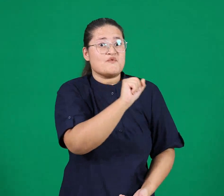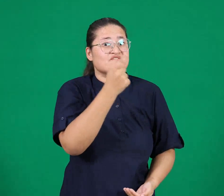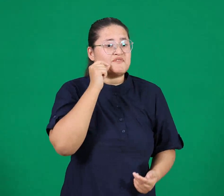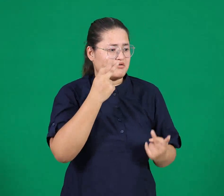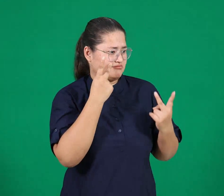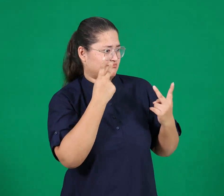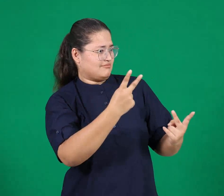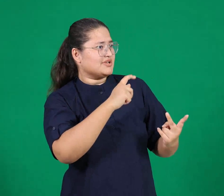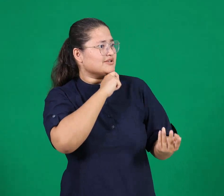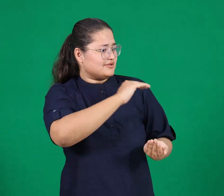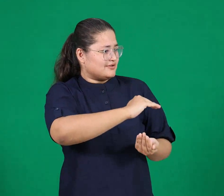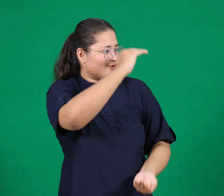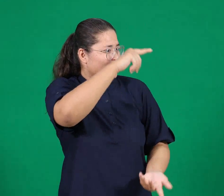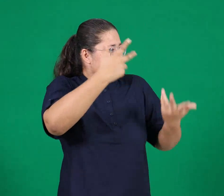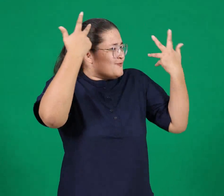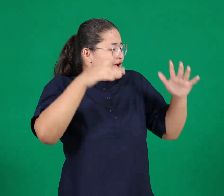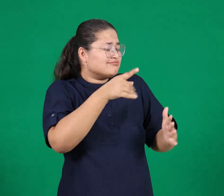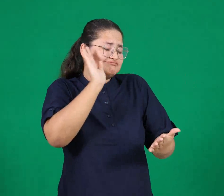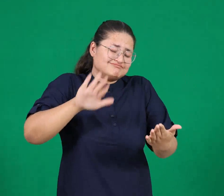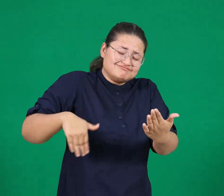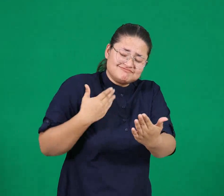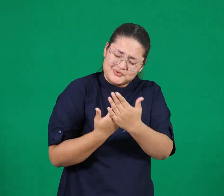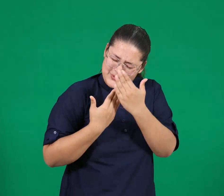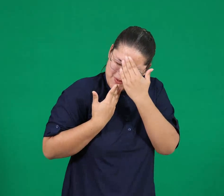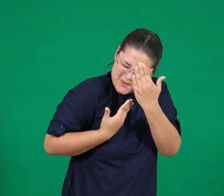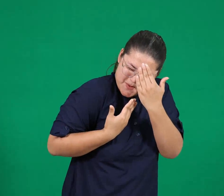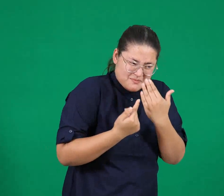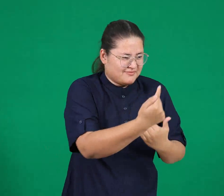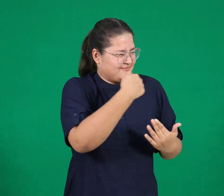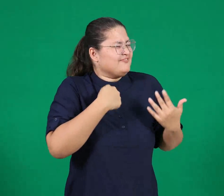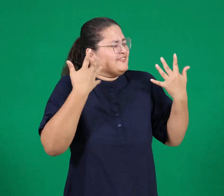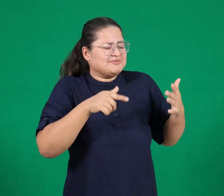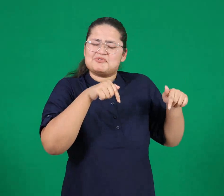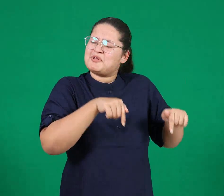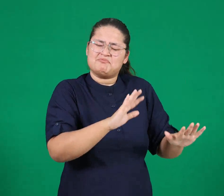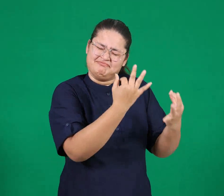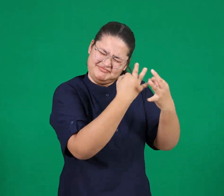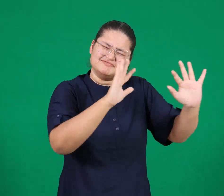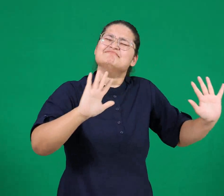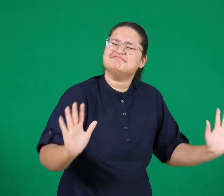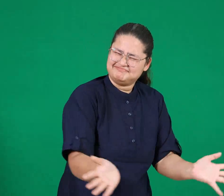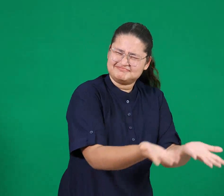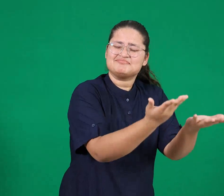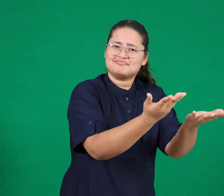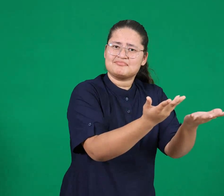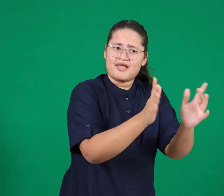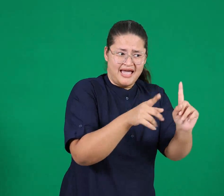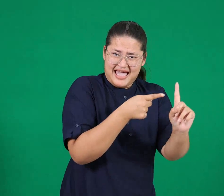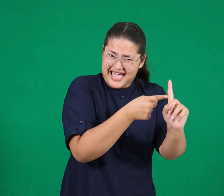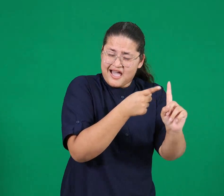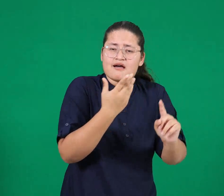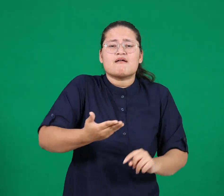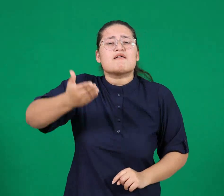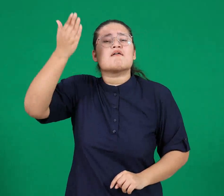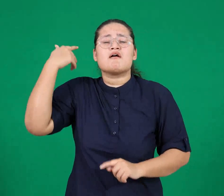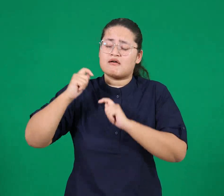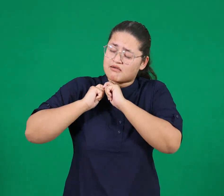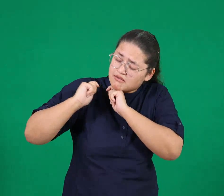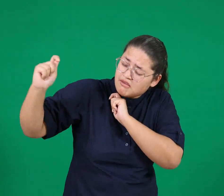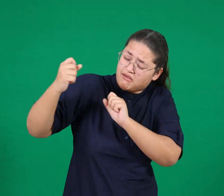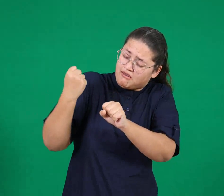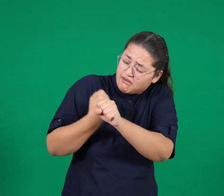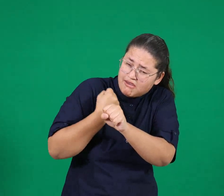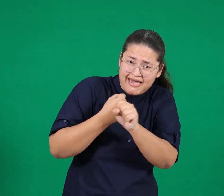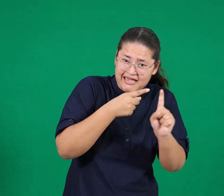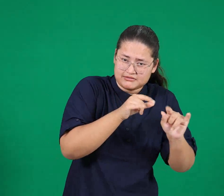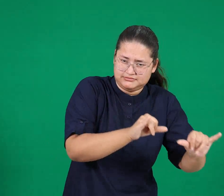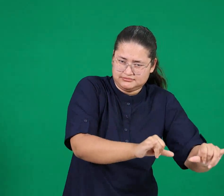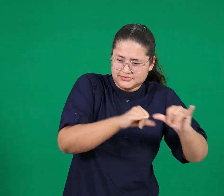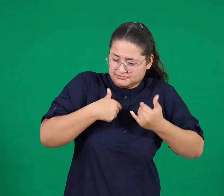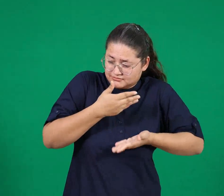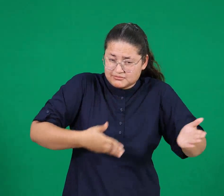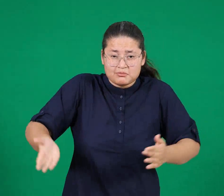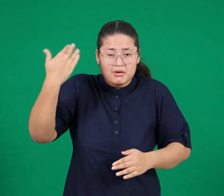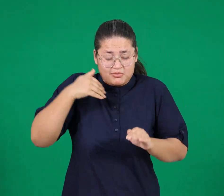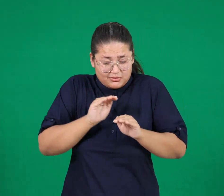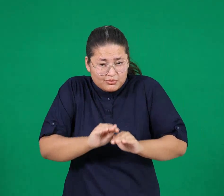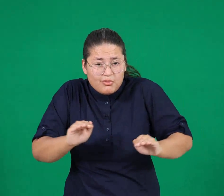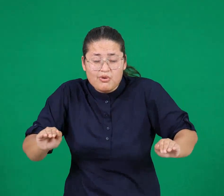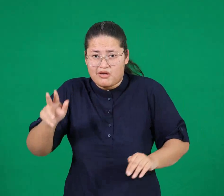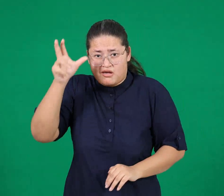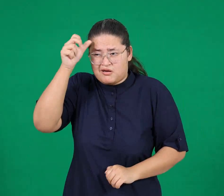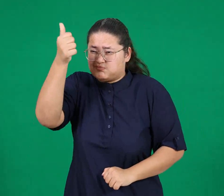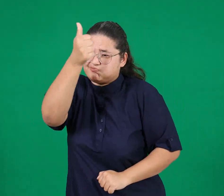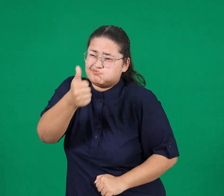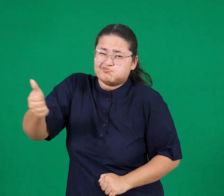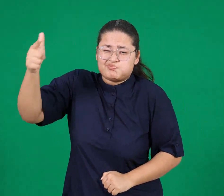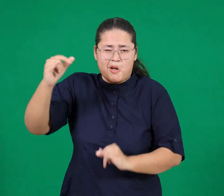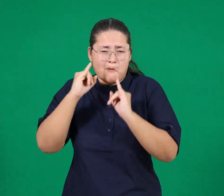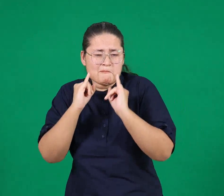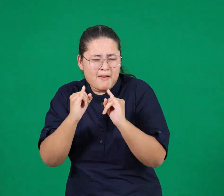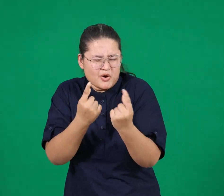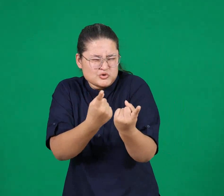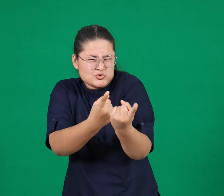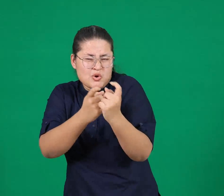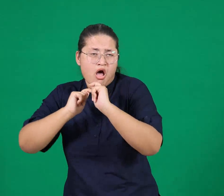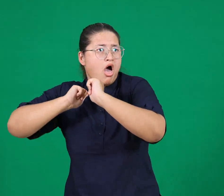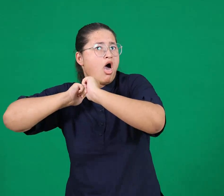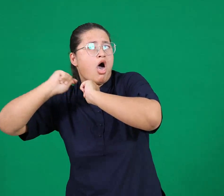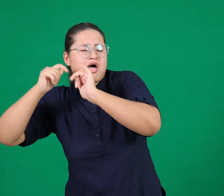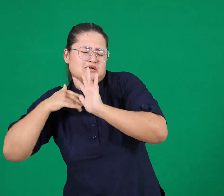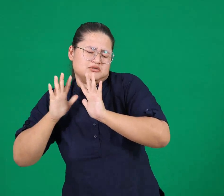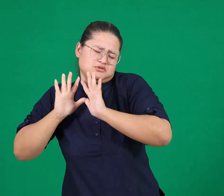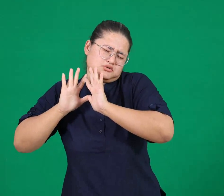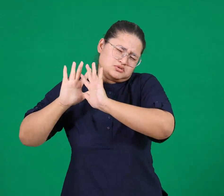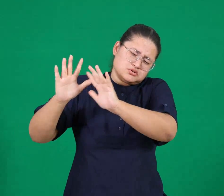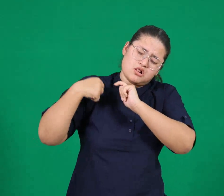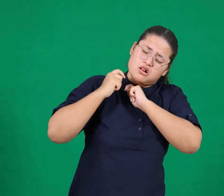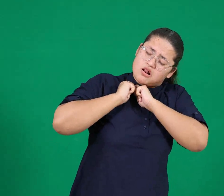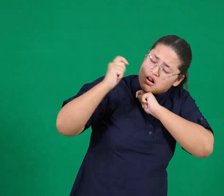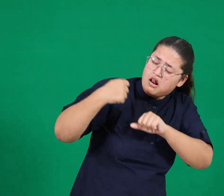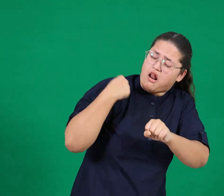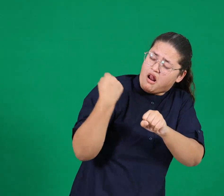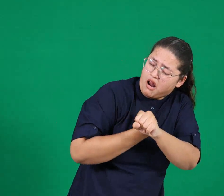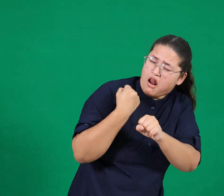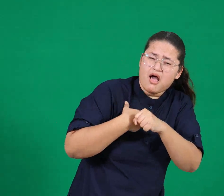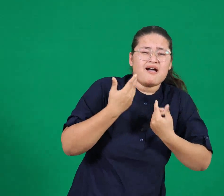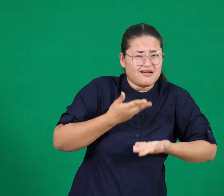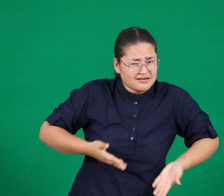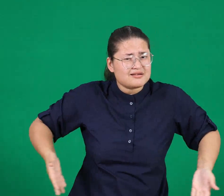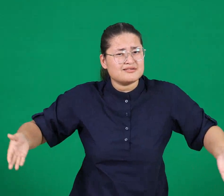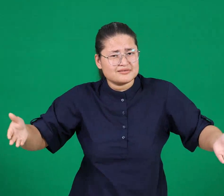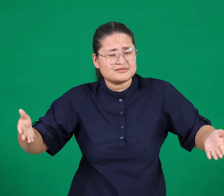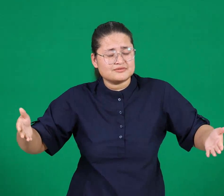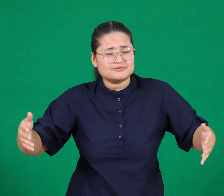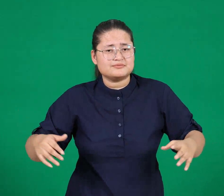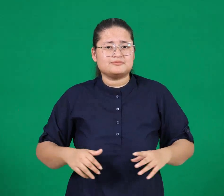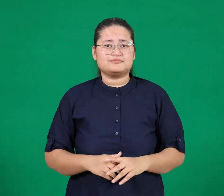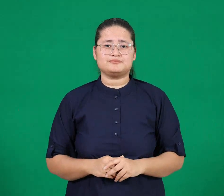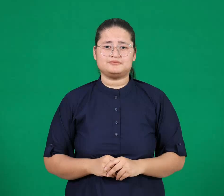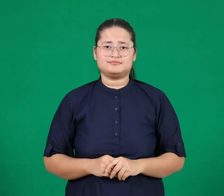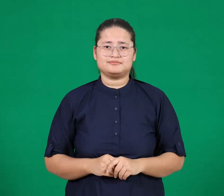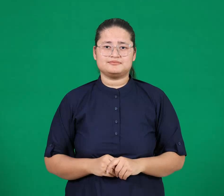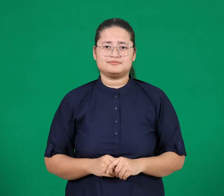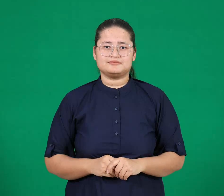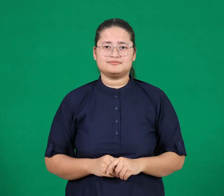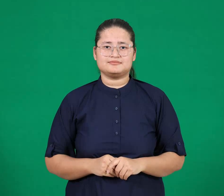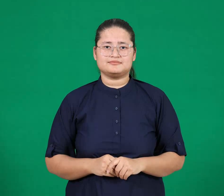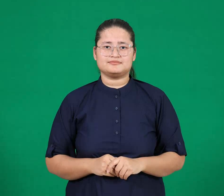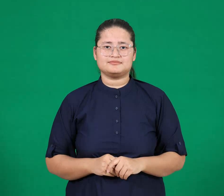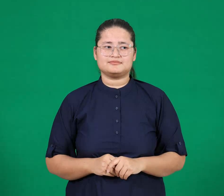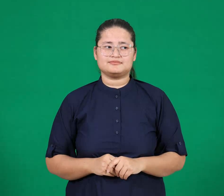So also, when we were children, we were enslaved under the basic principles of the world.